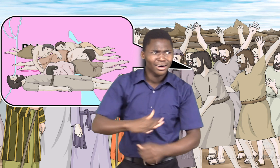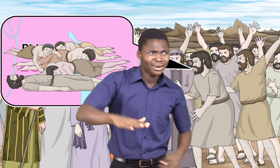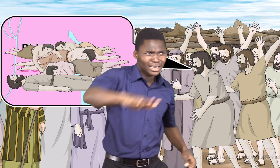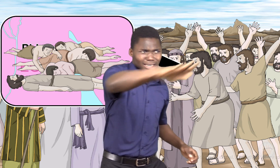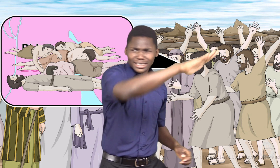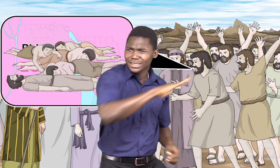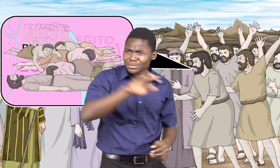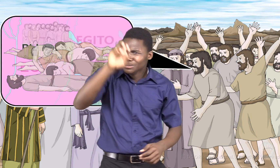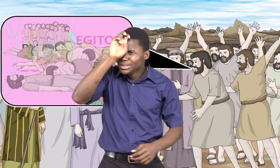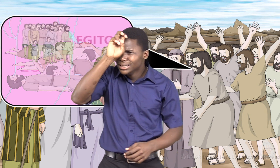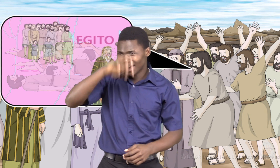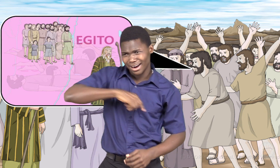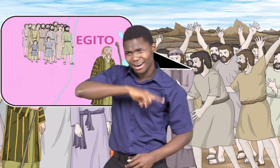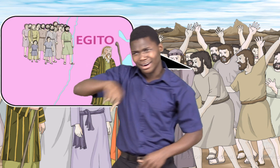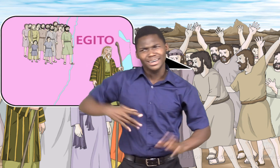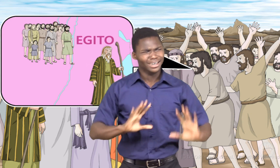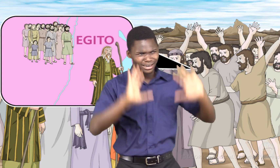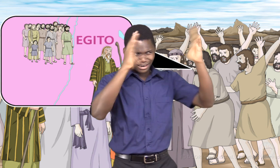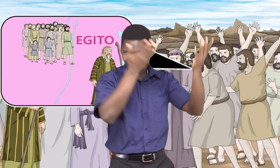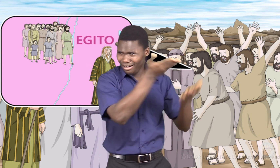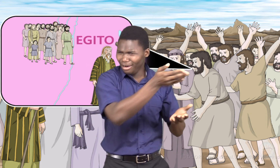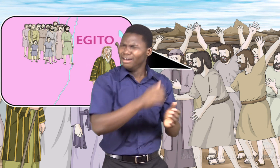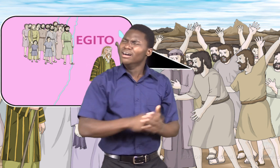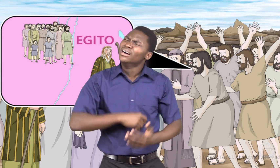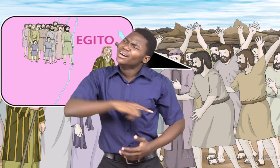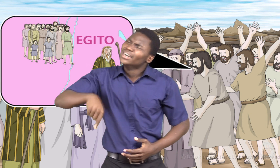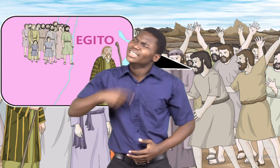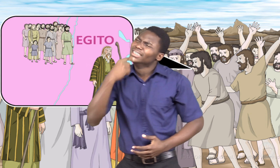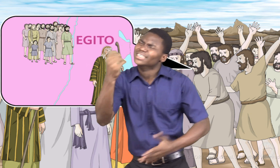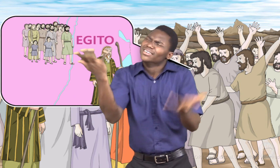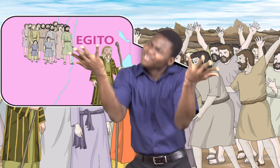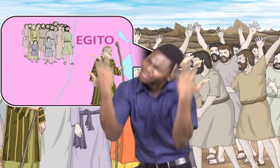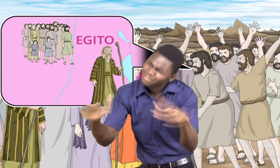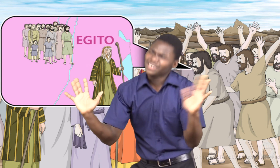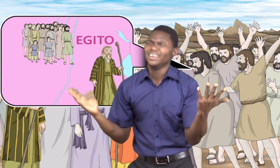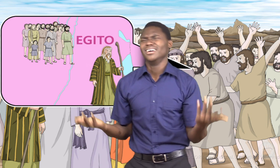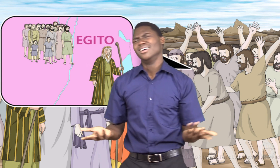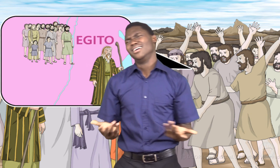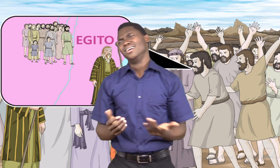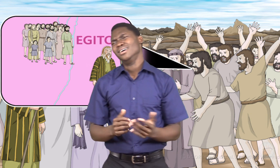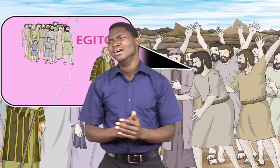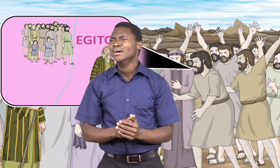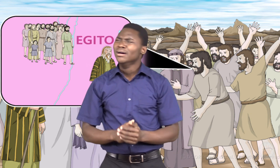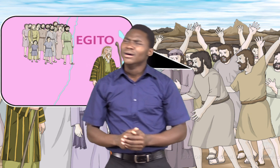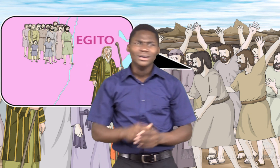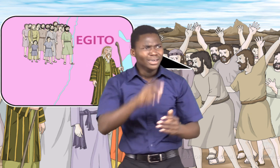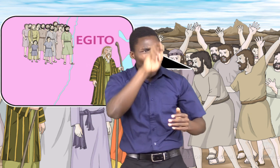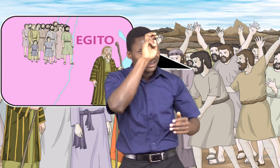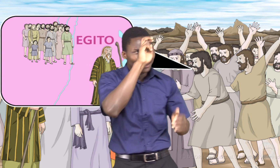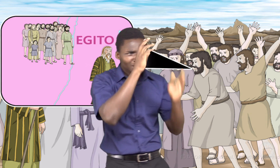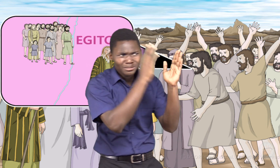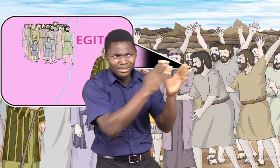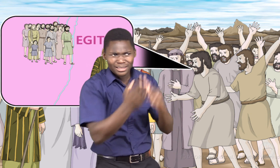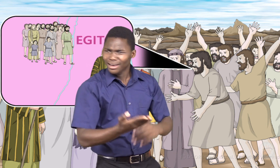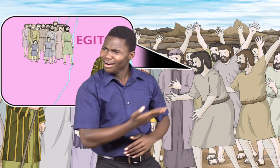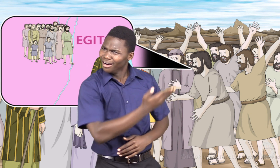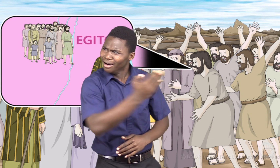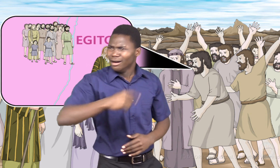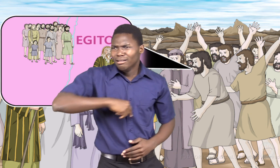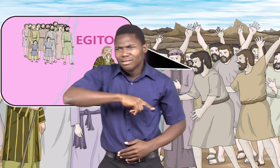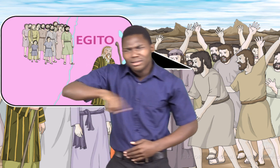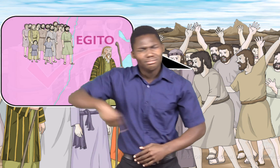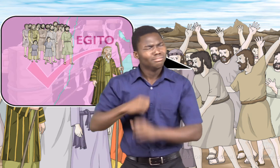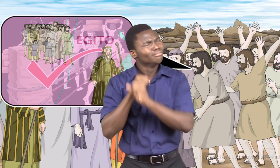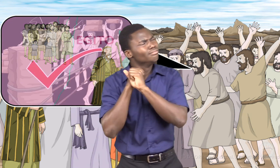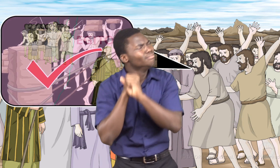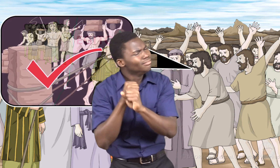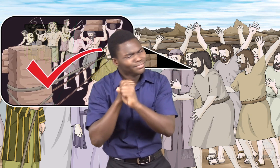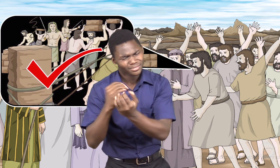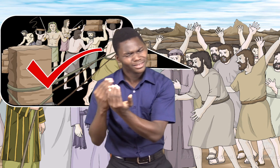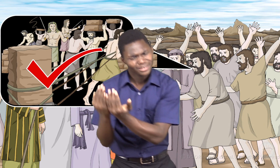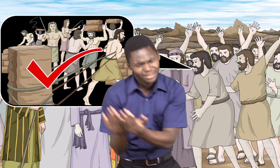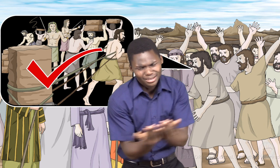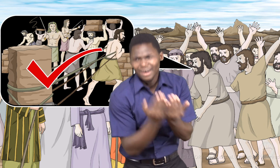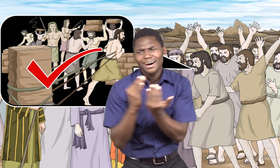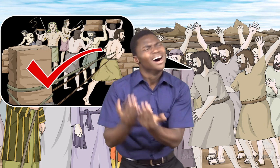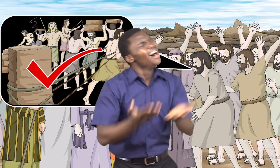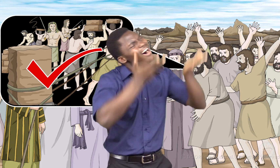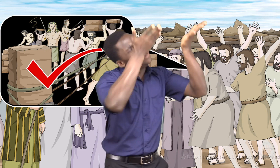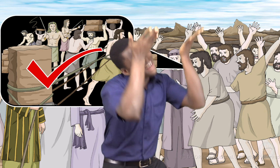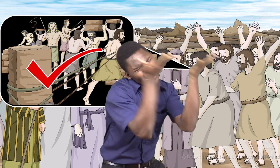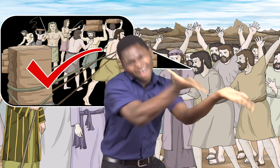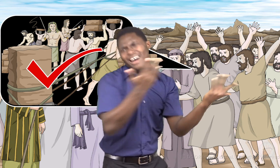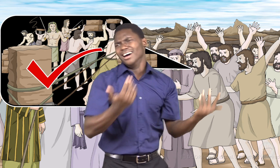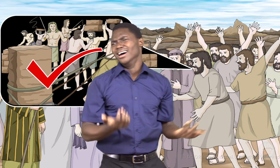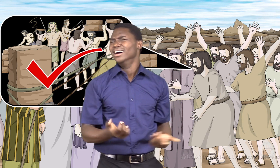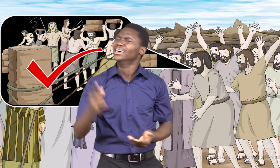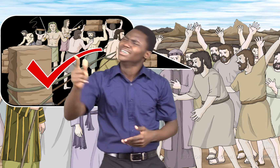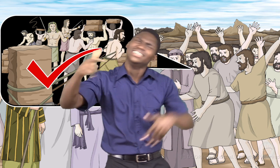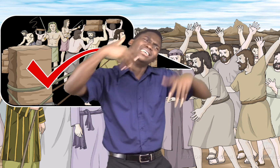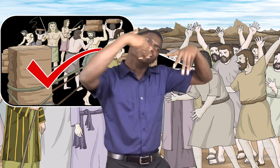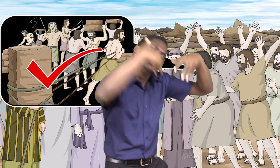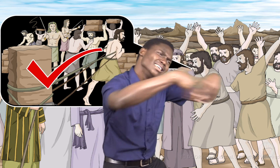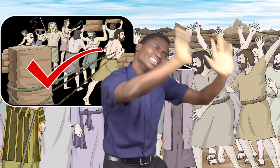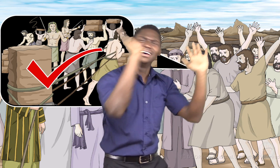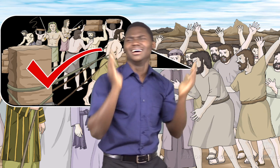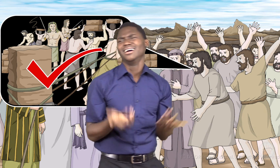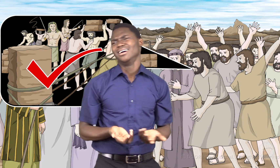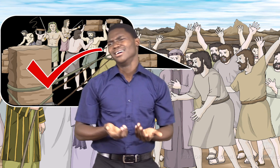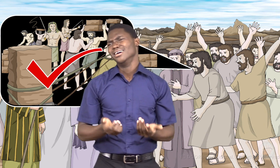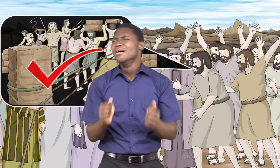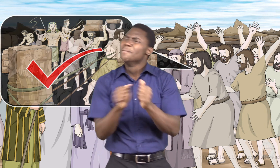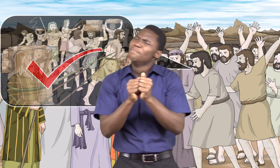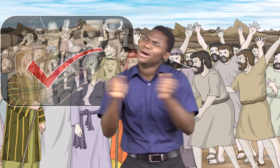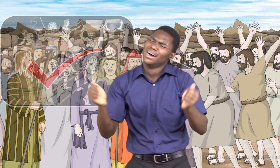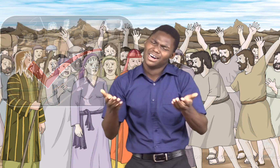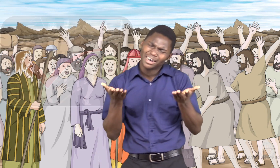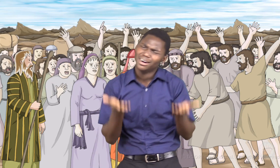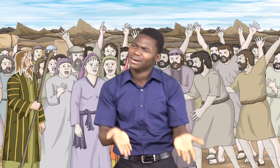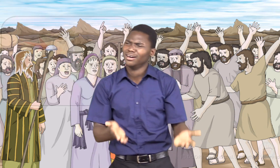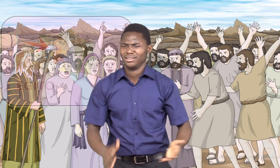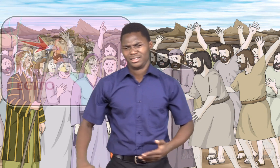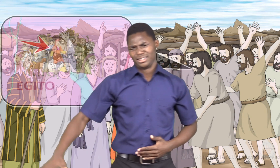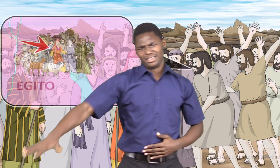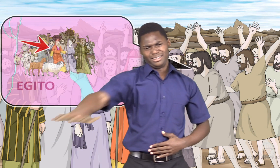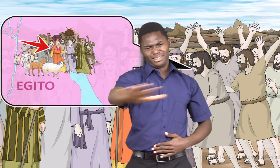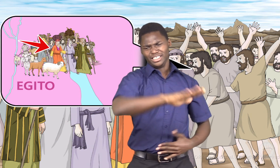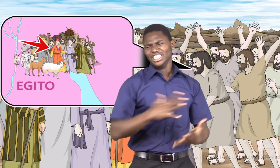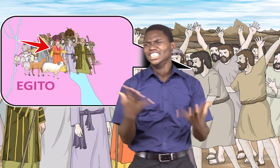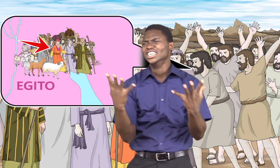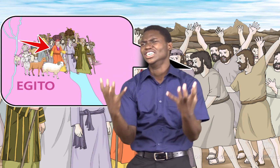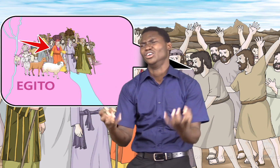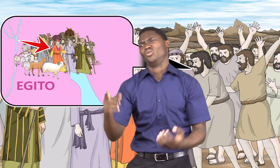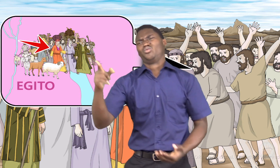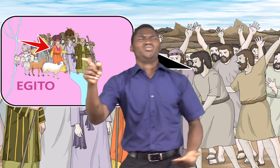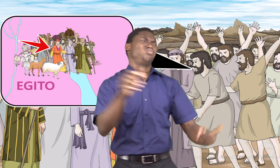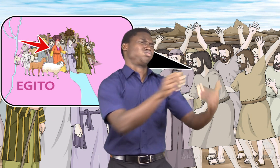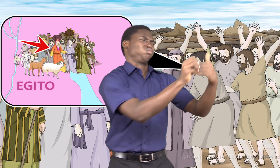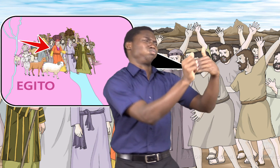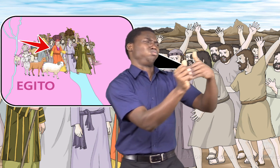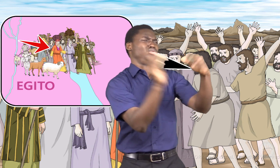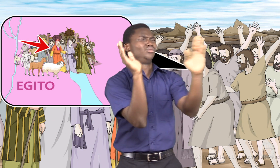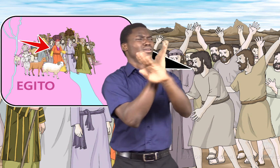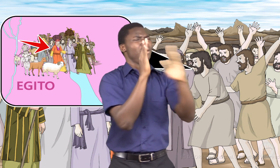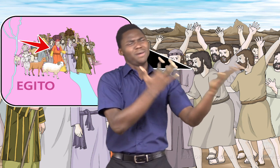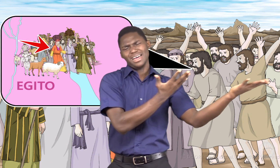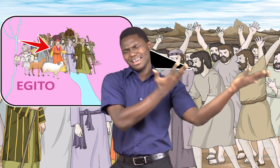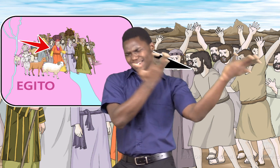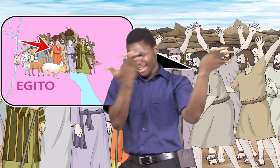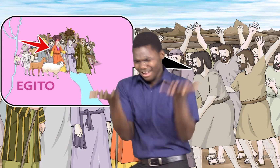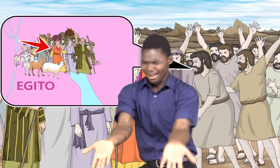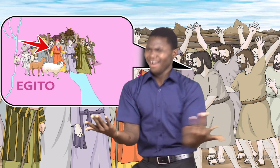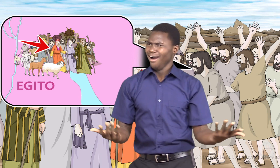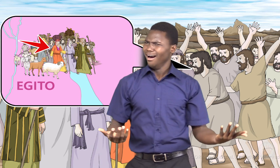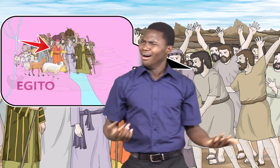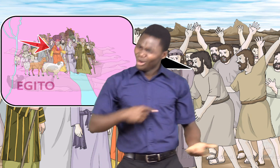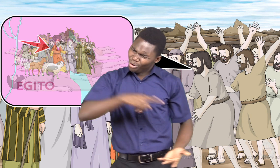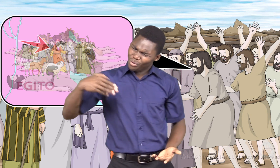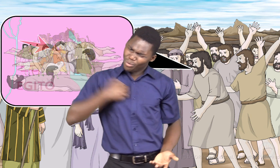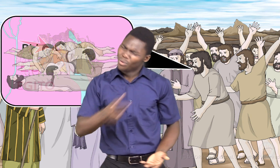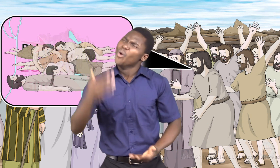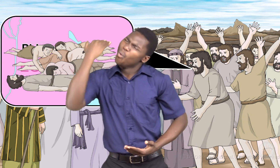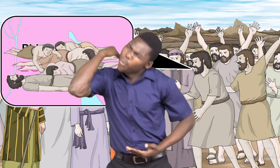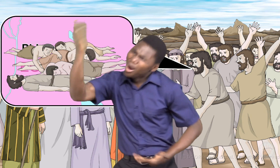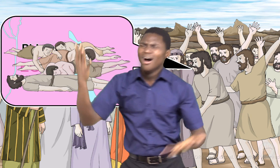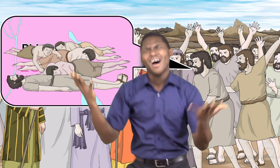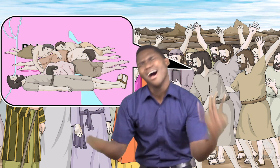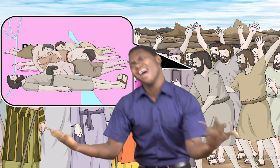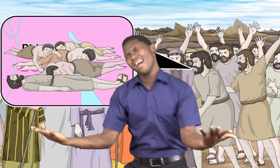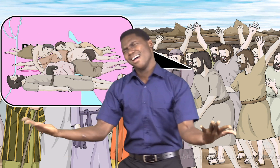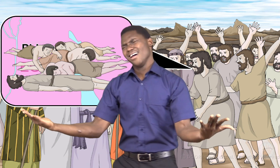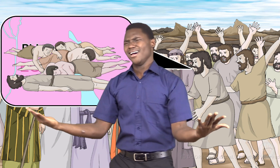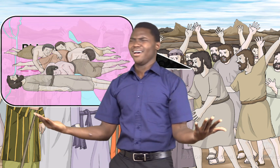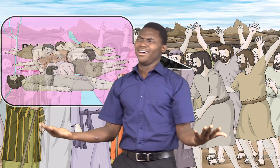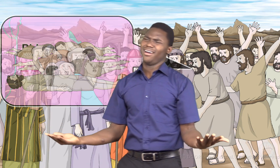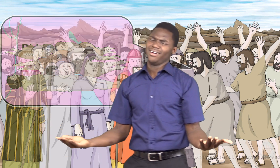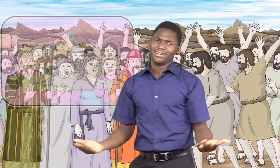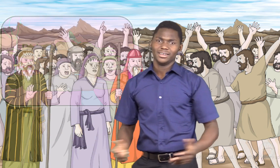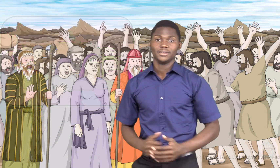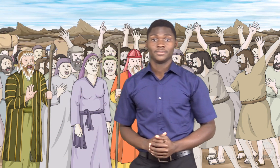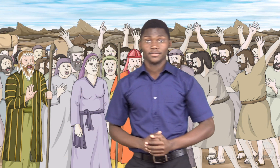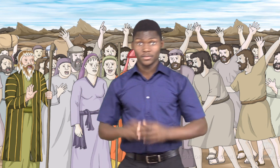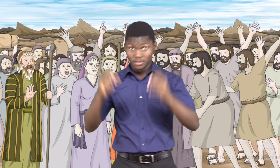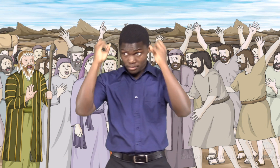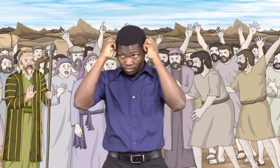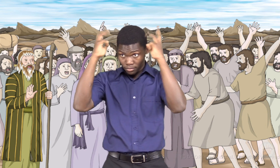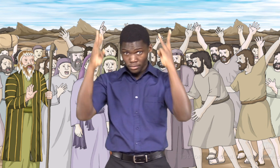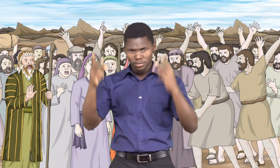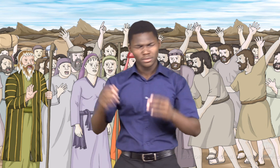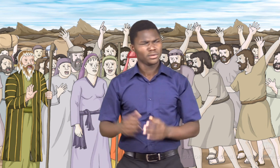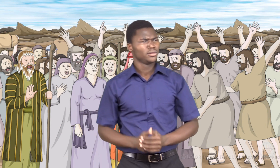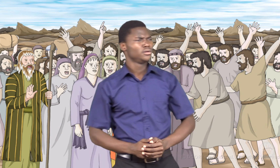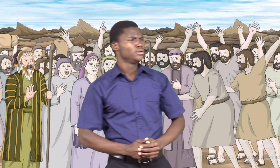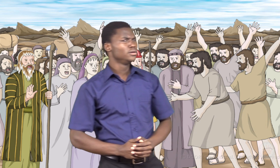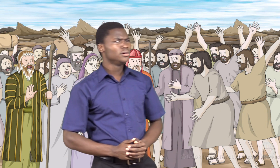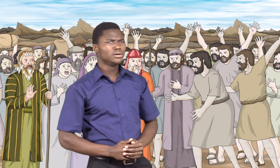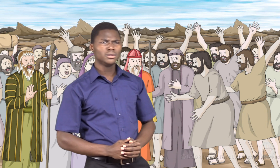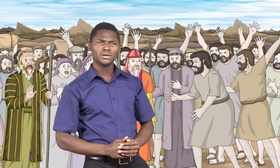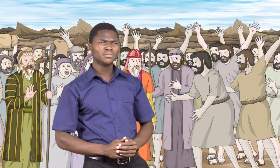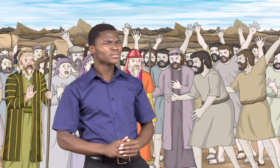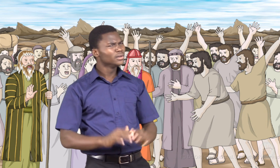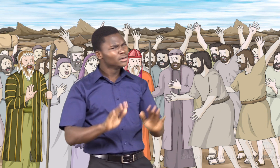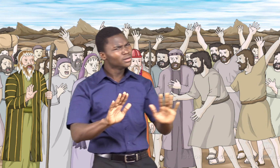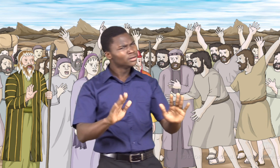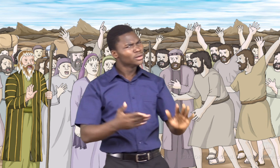Did we not say to you in Egypt, ‘Leave us alone so that we may serve the Egyptians’? For it would have been better for us to serve the Egyptians than to die in the wilderness.”